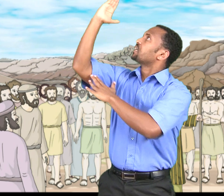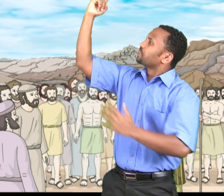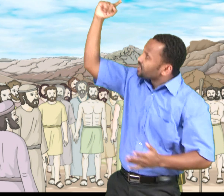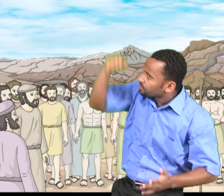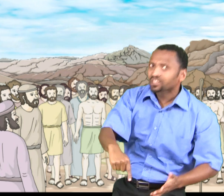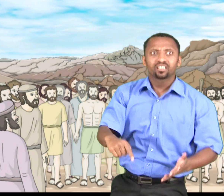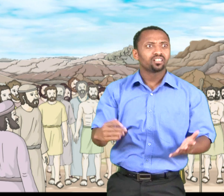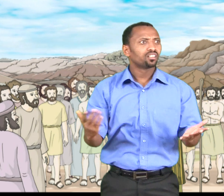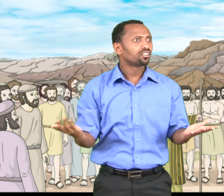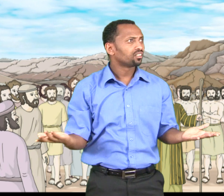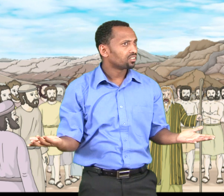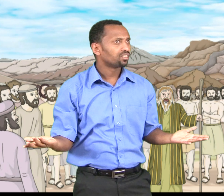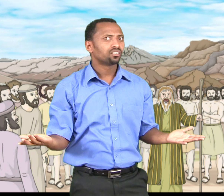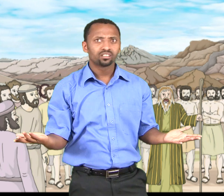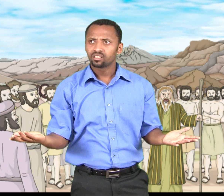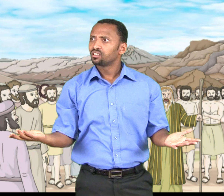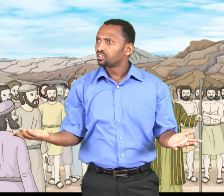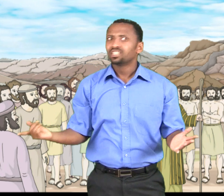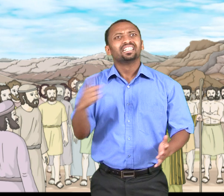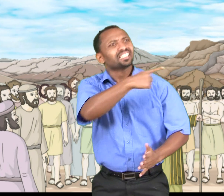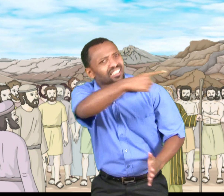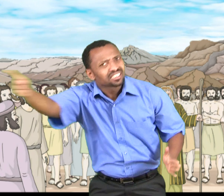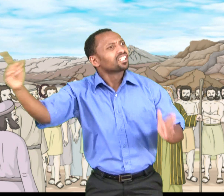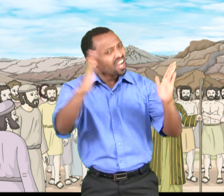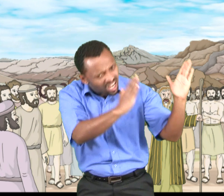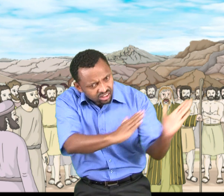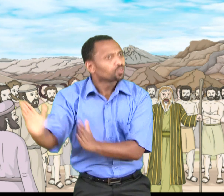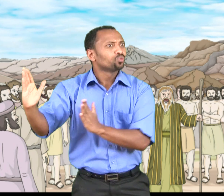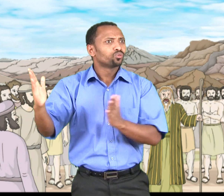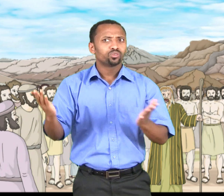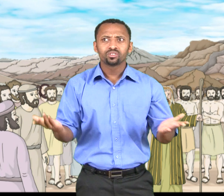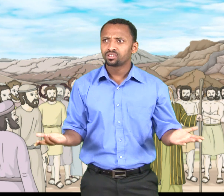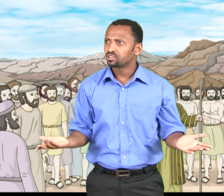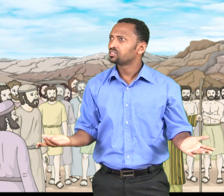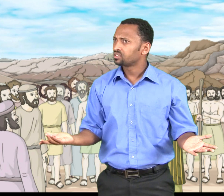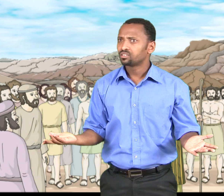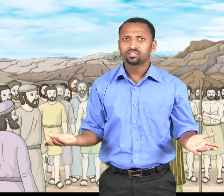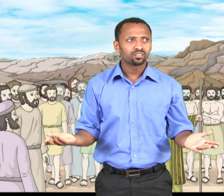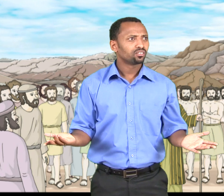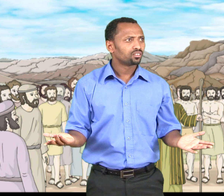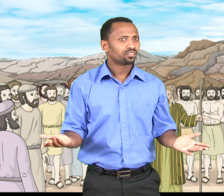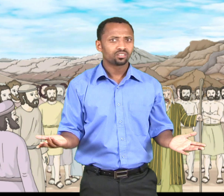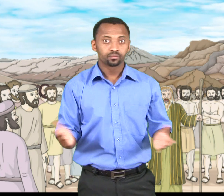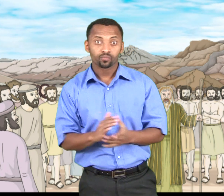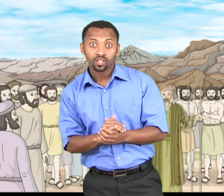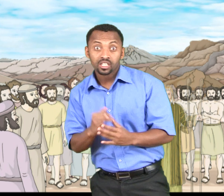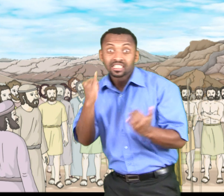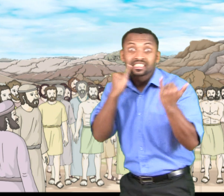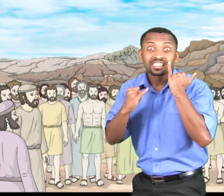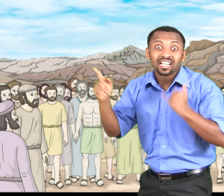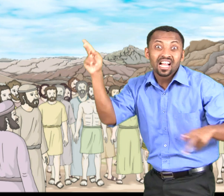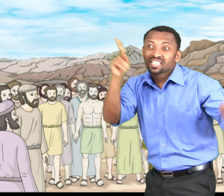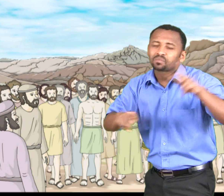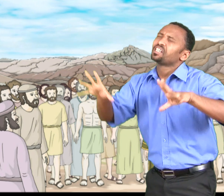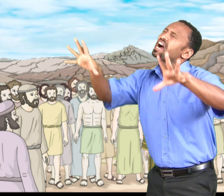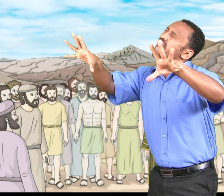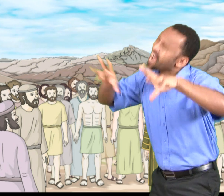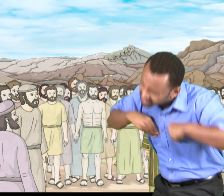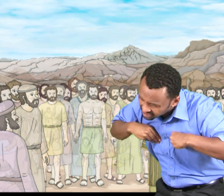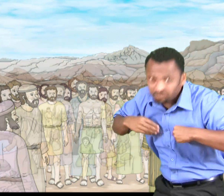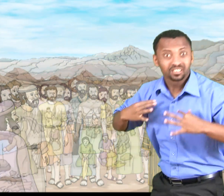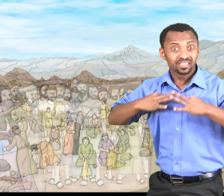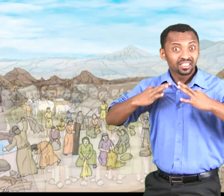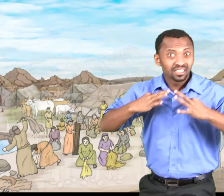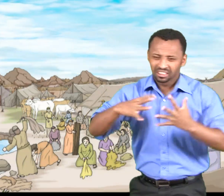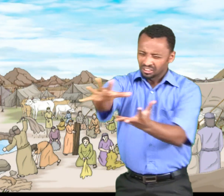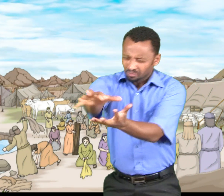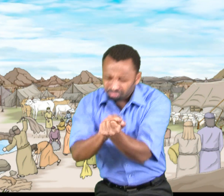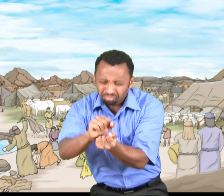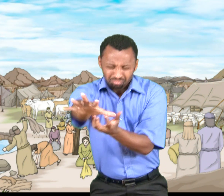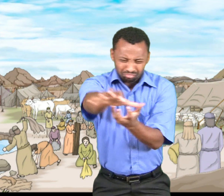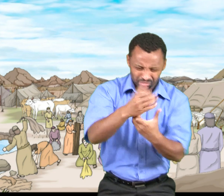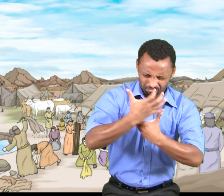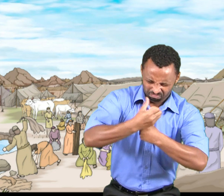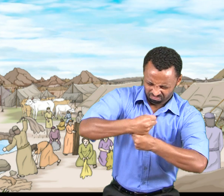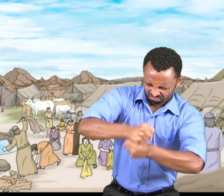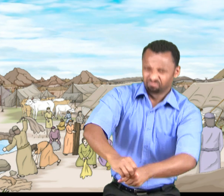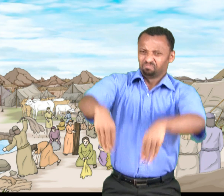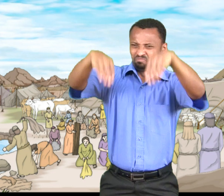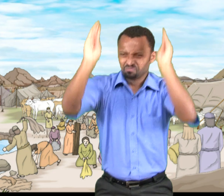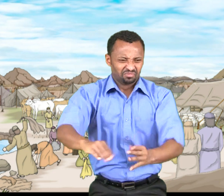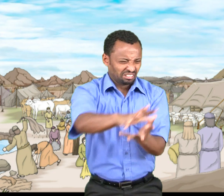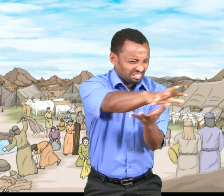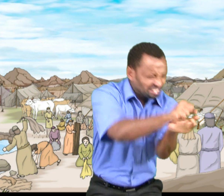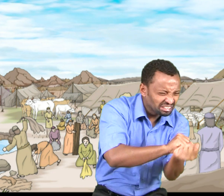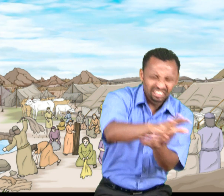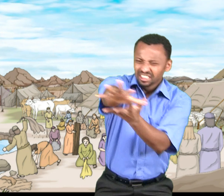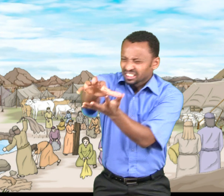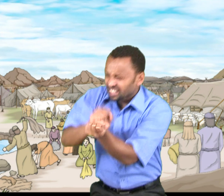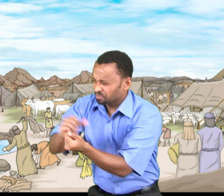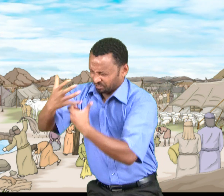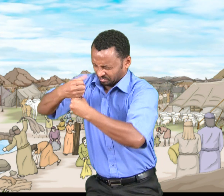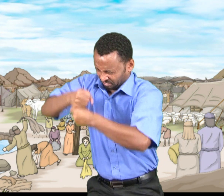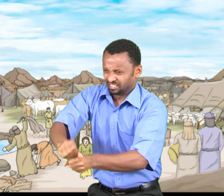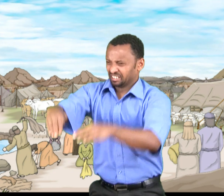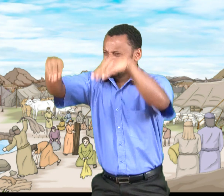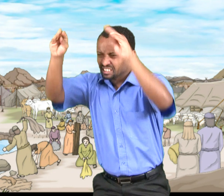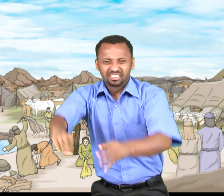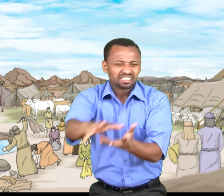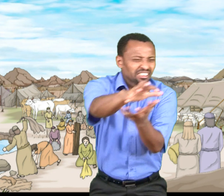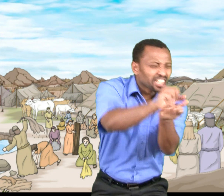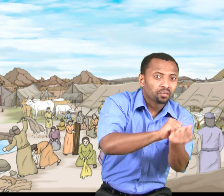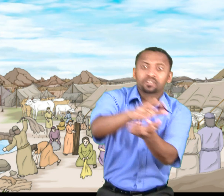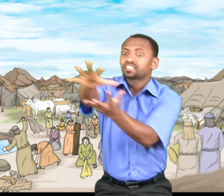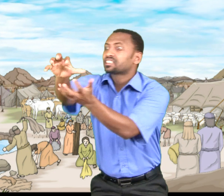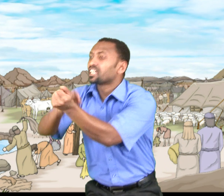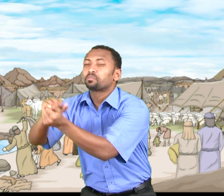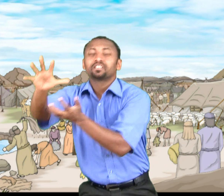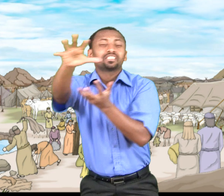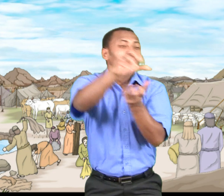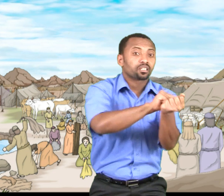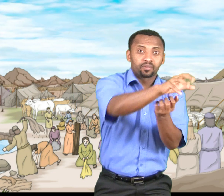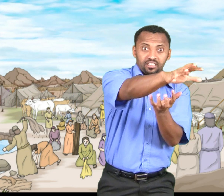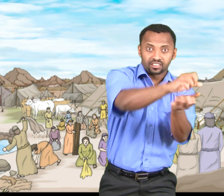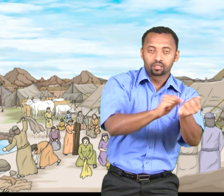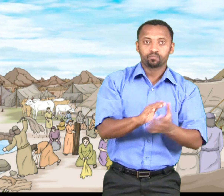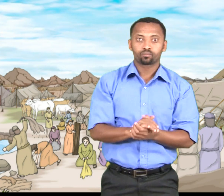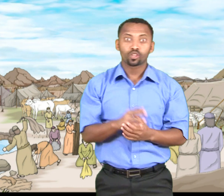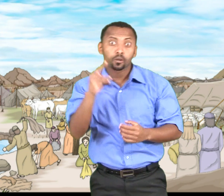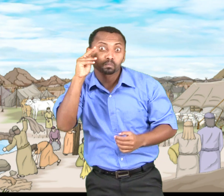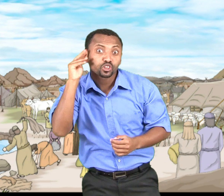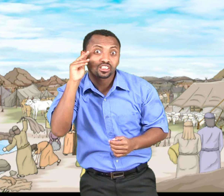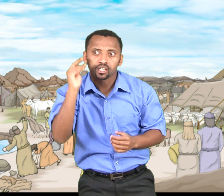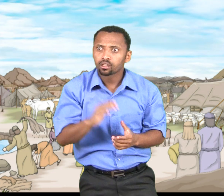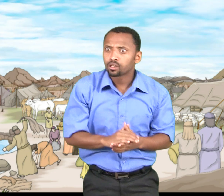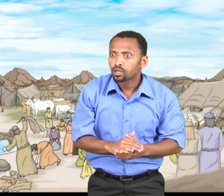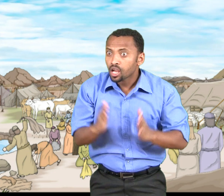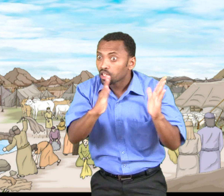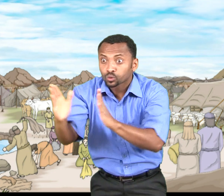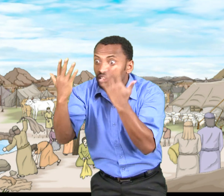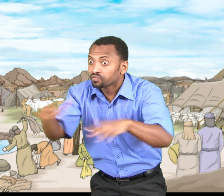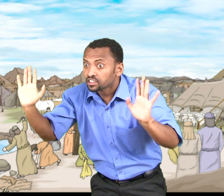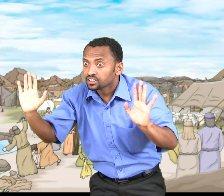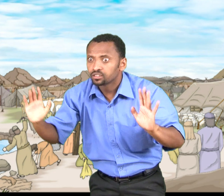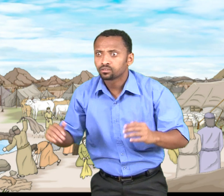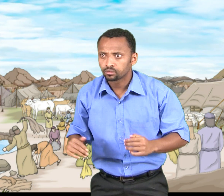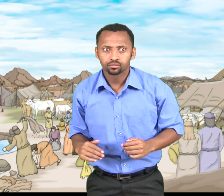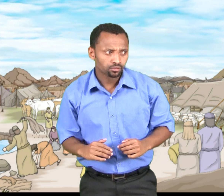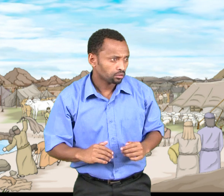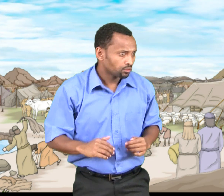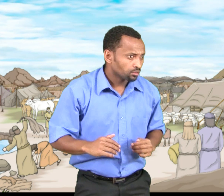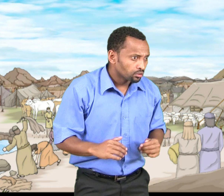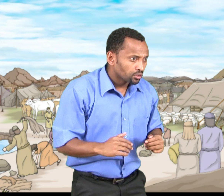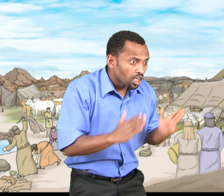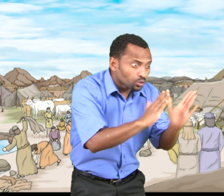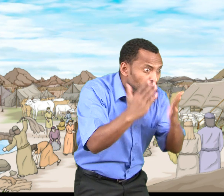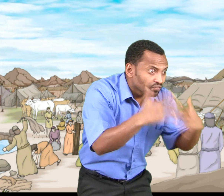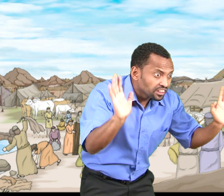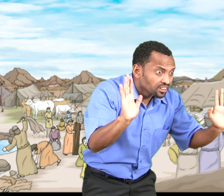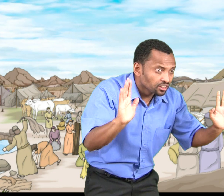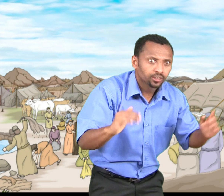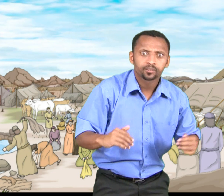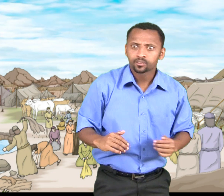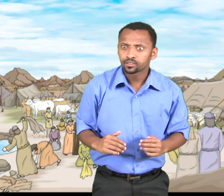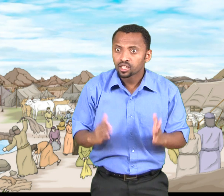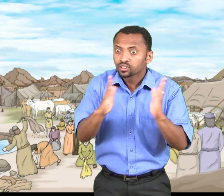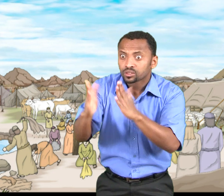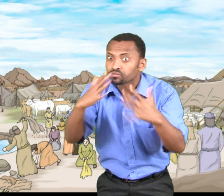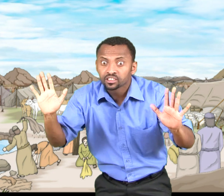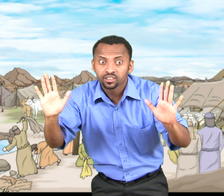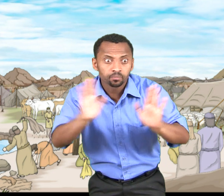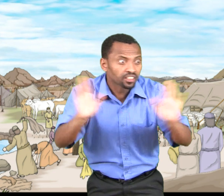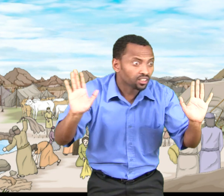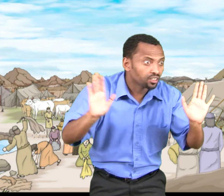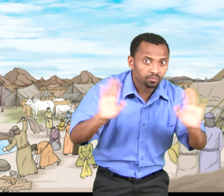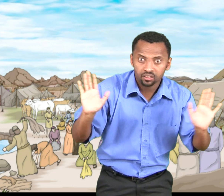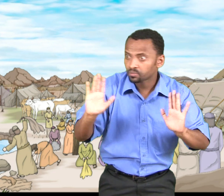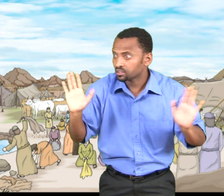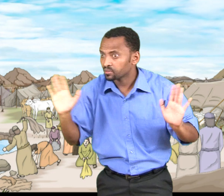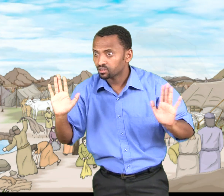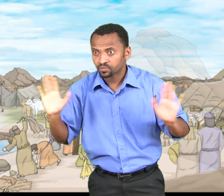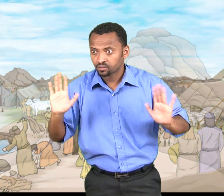“Be prepared for the third day,” he said to the people.